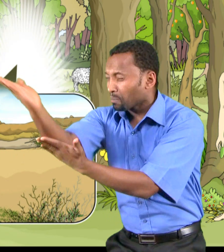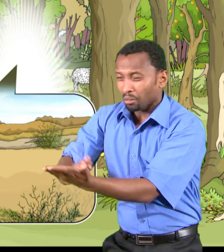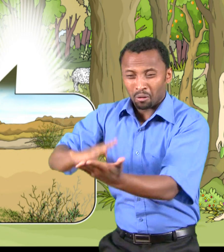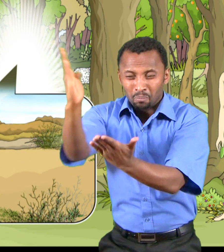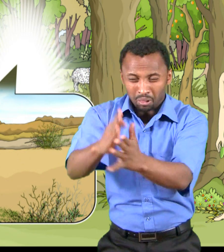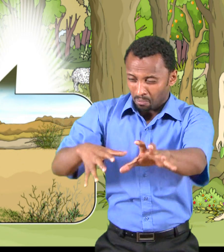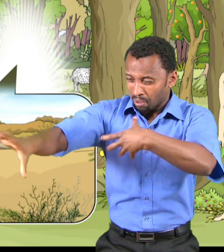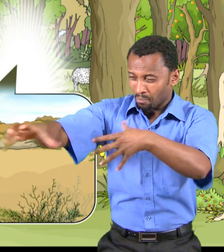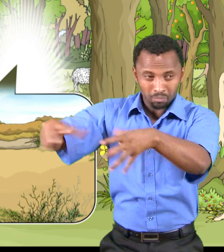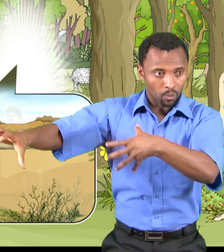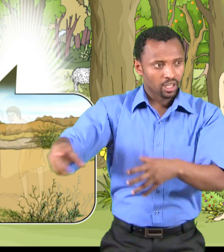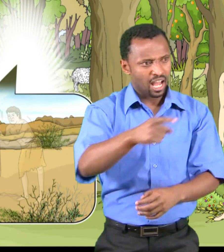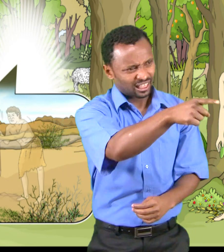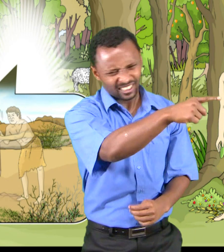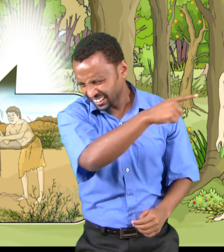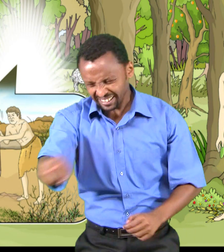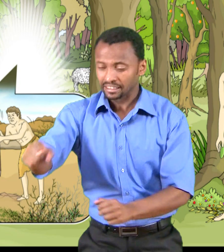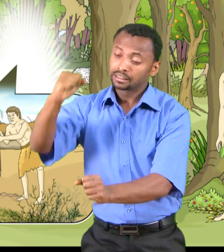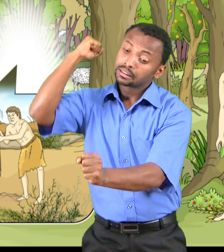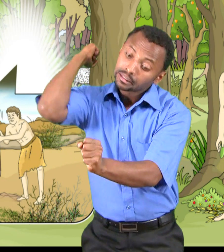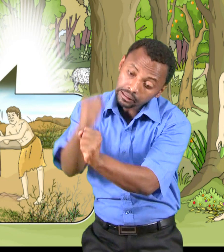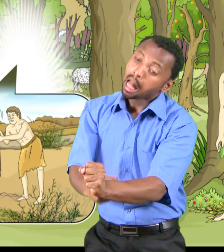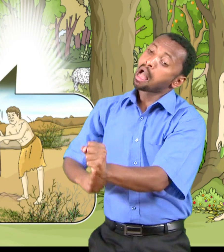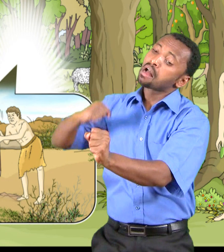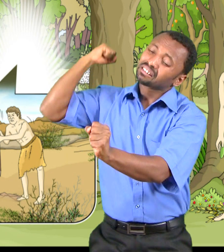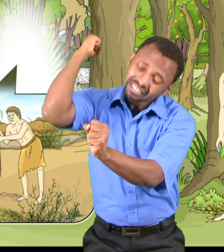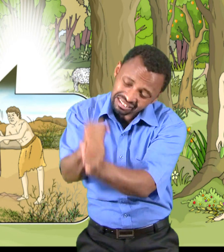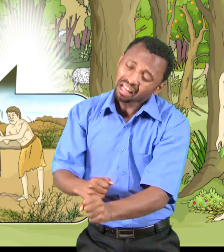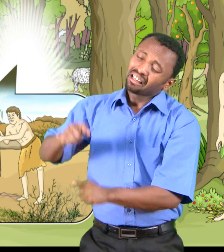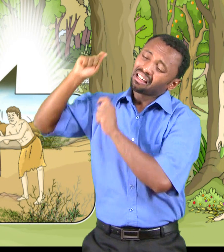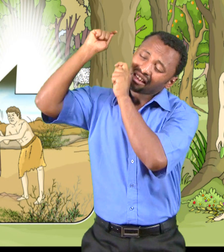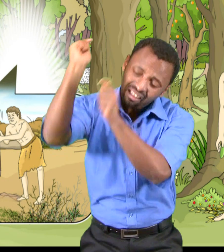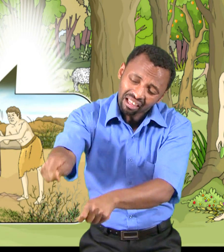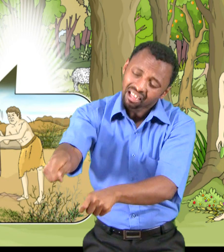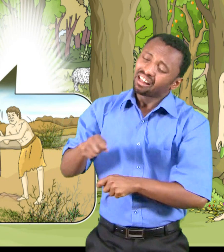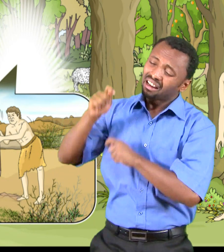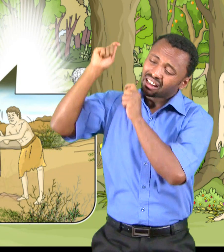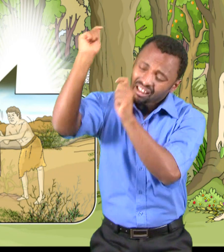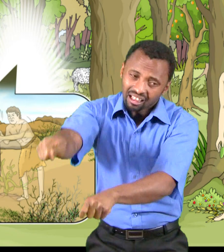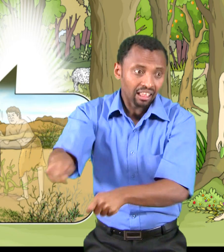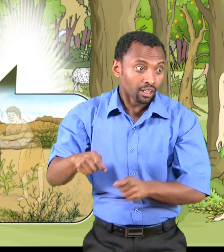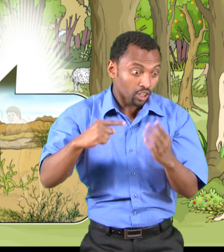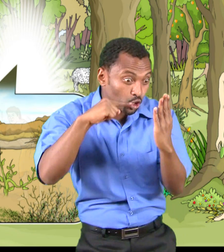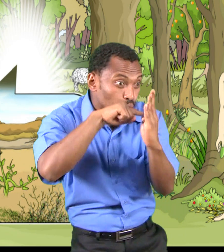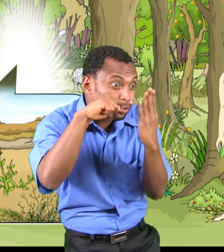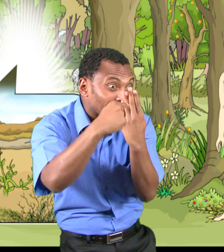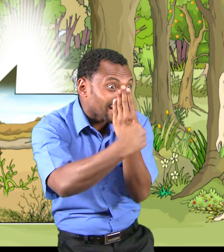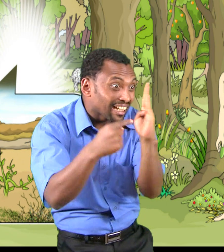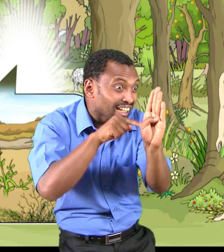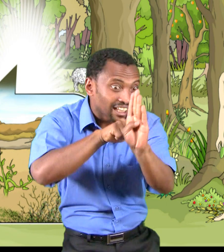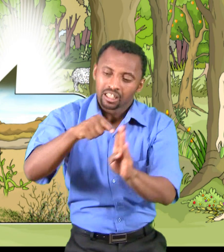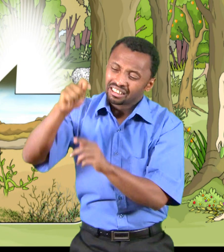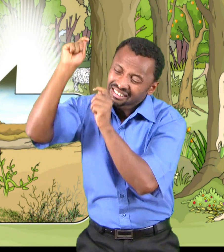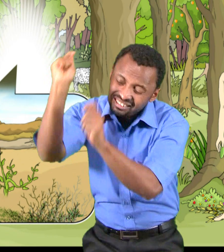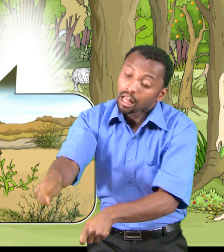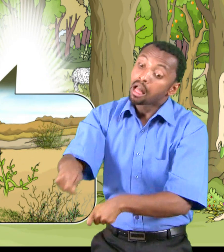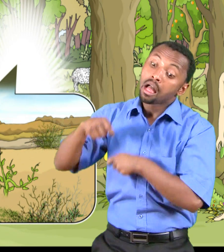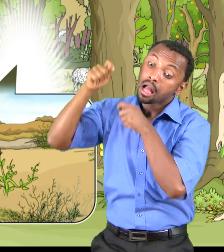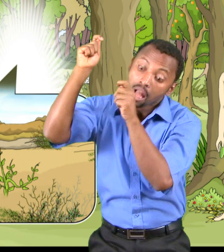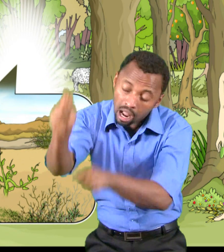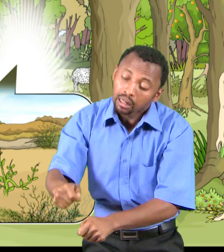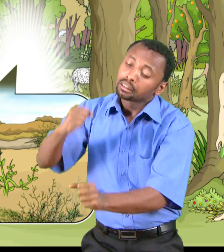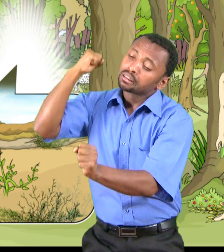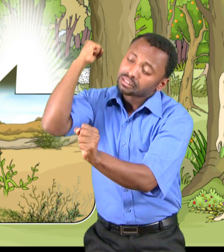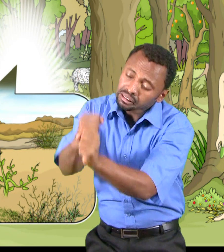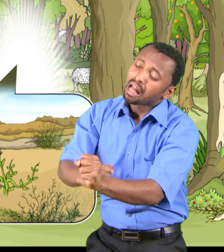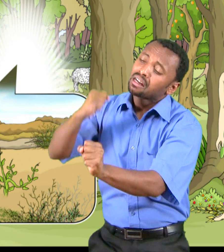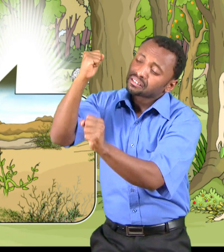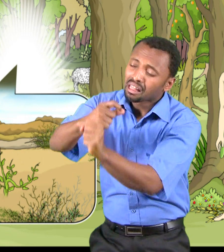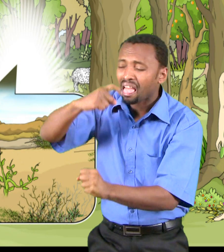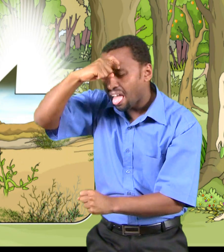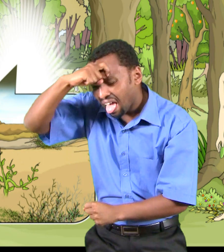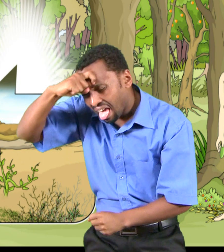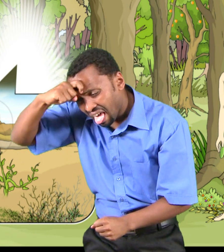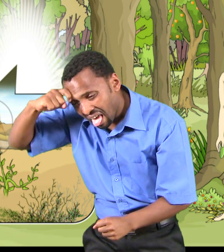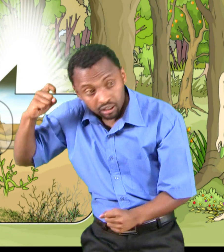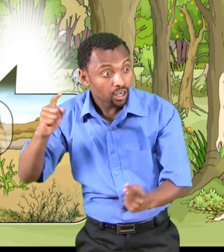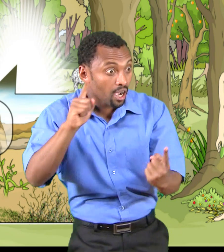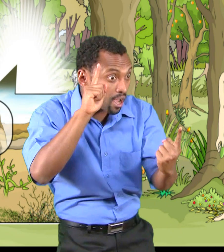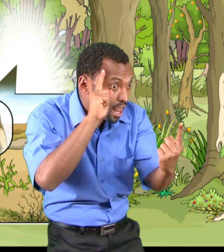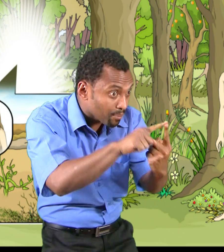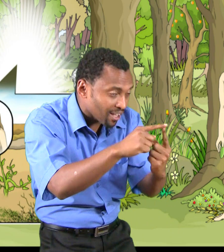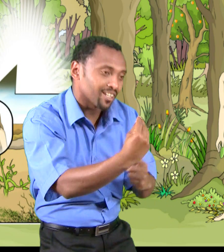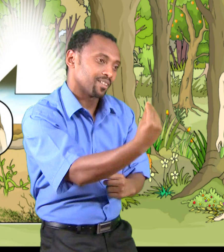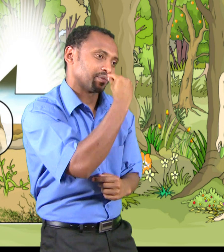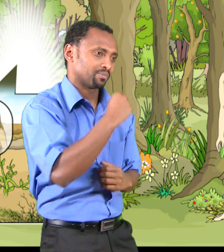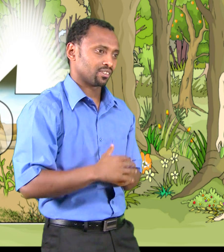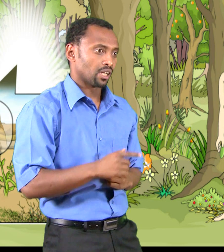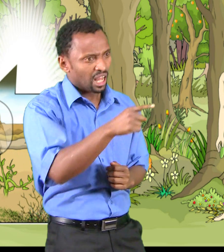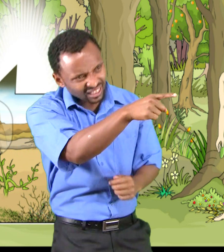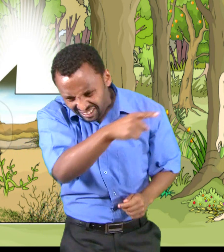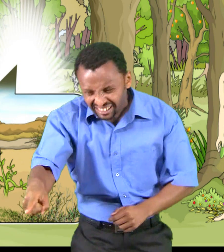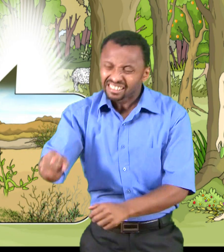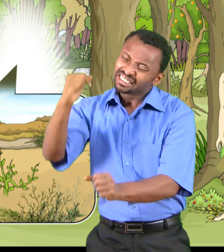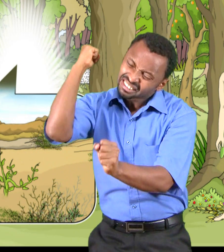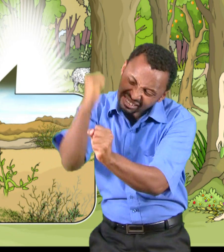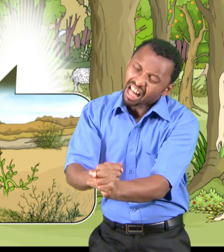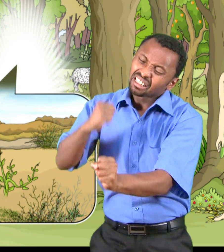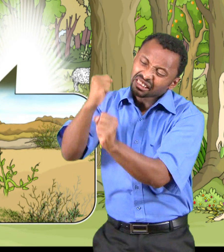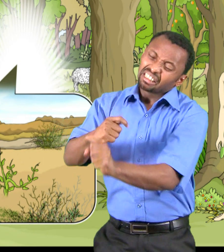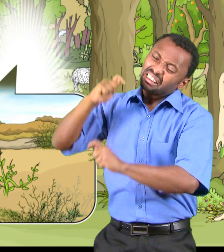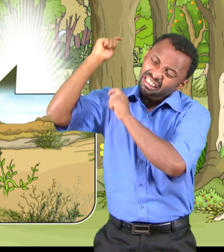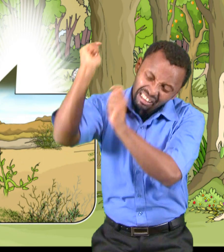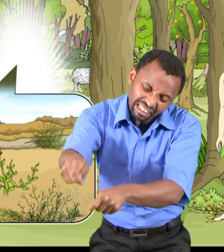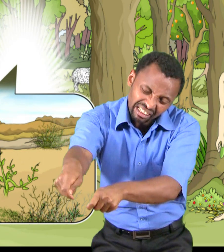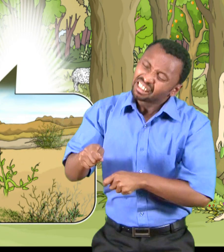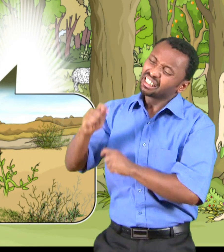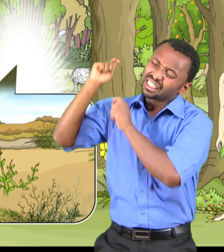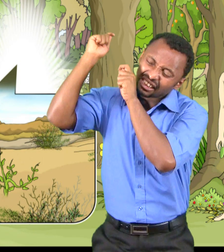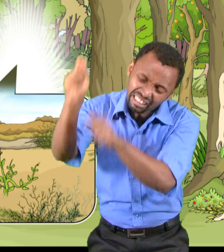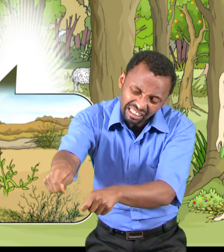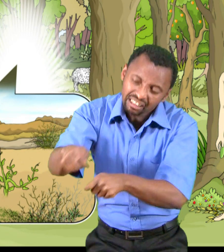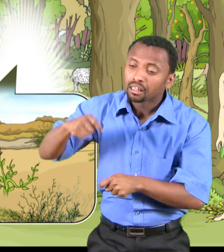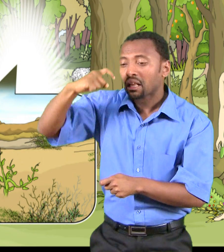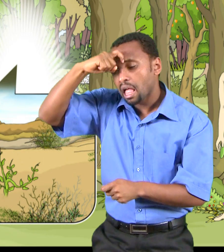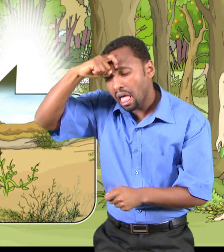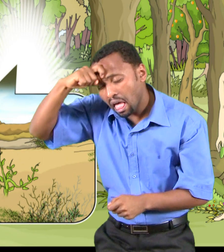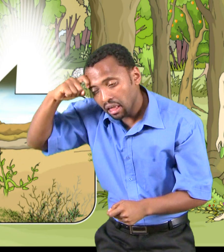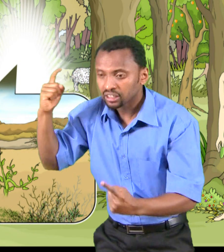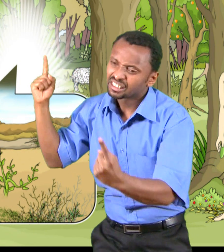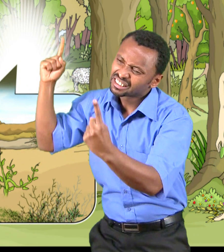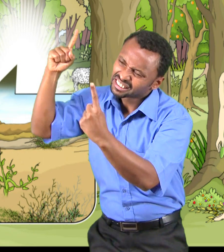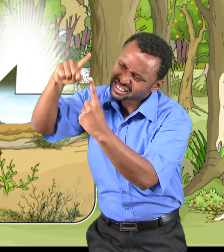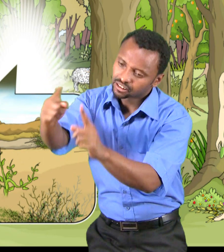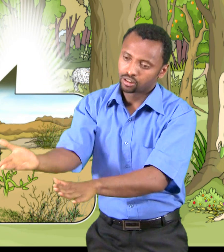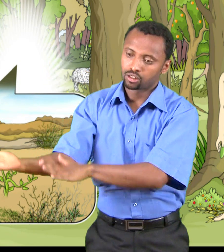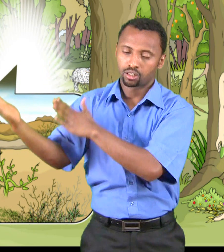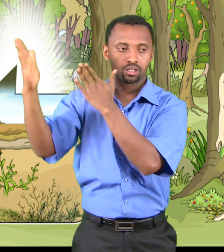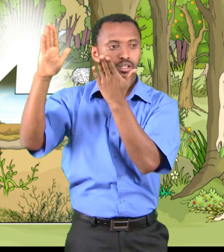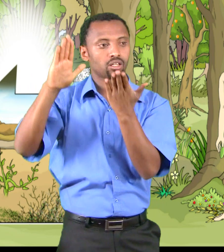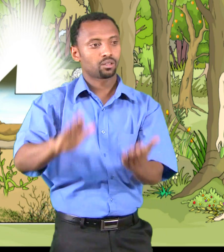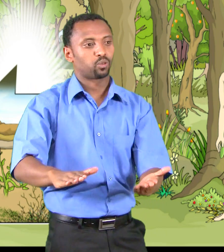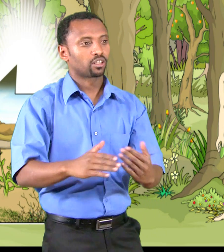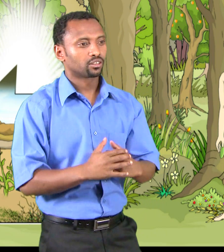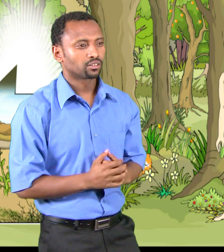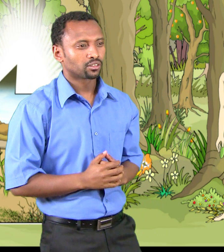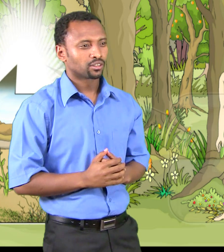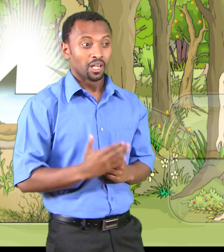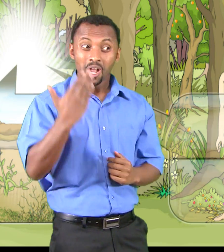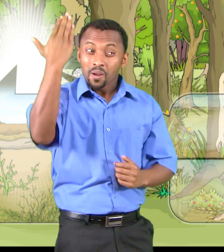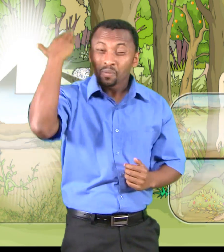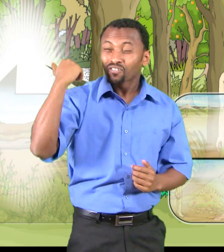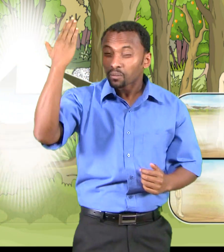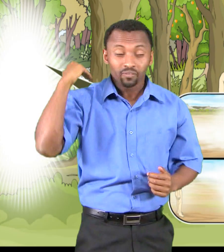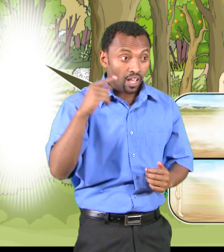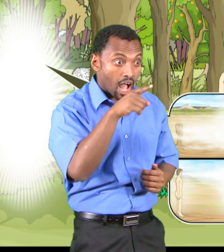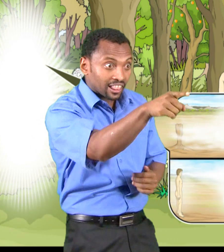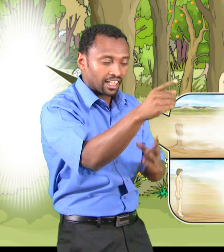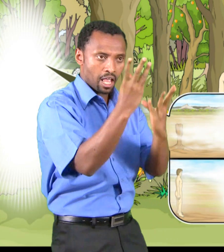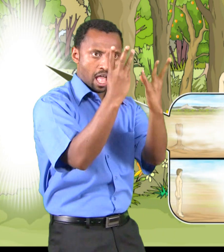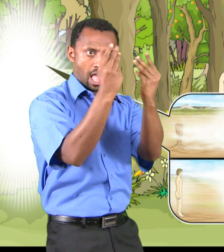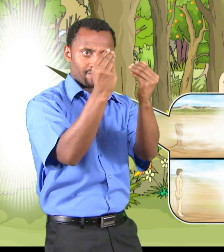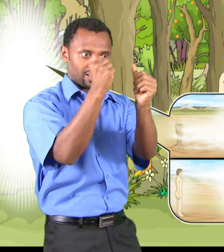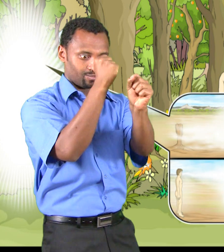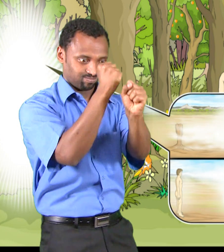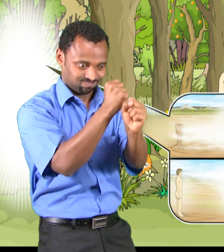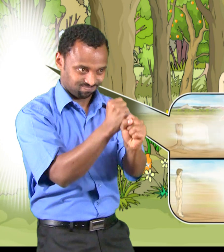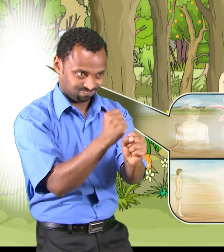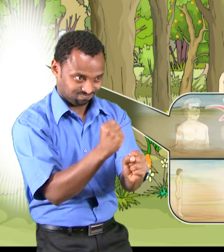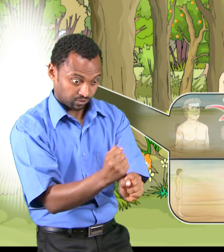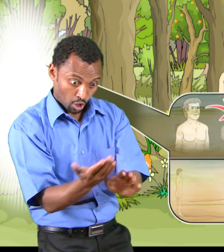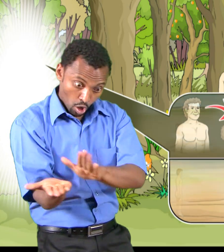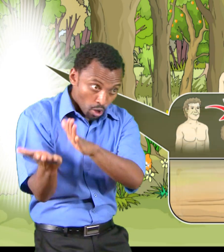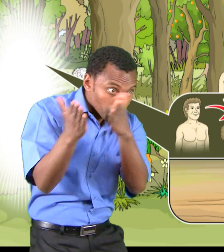through toil you will eat of it all the days of your life. Both thorns and thistles it will yield for you, and you will eat the plants of the field.